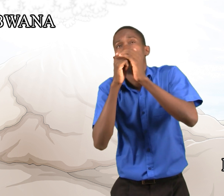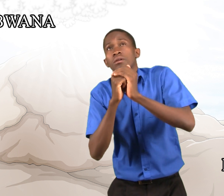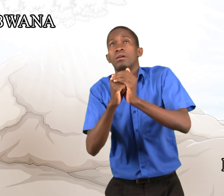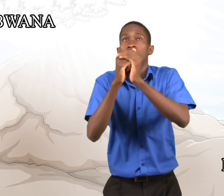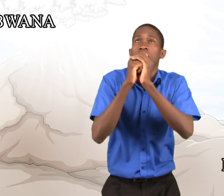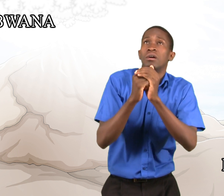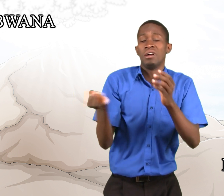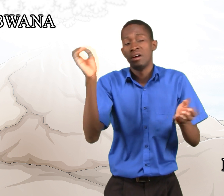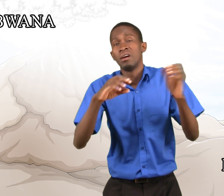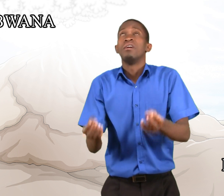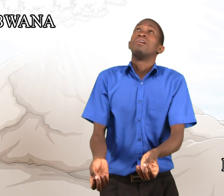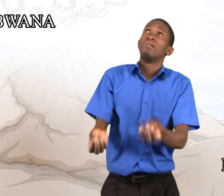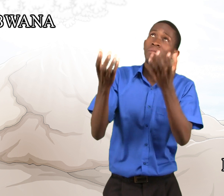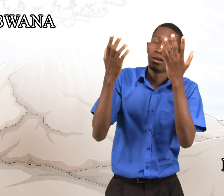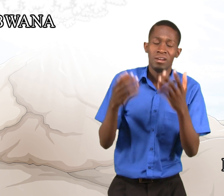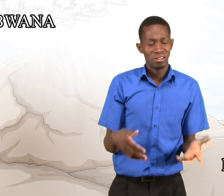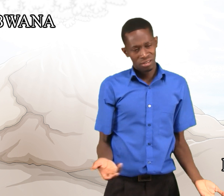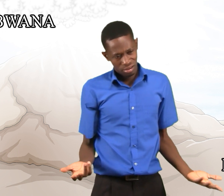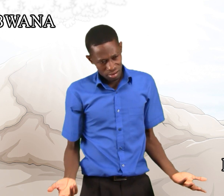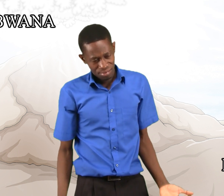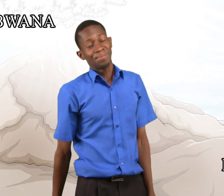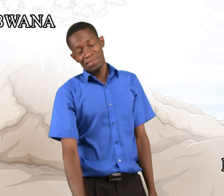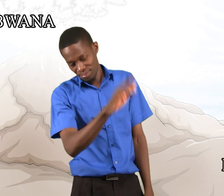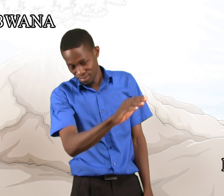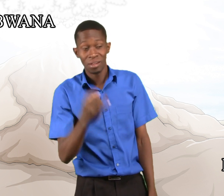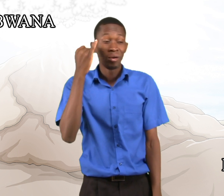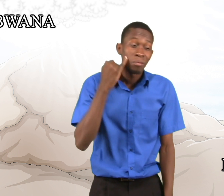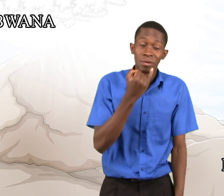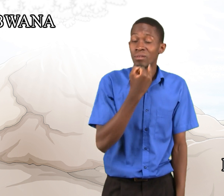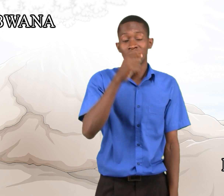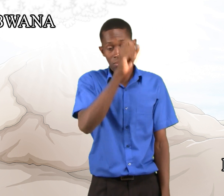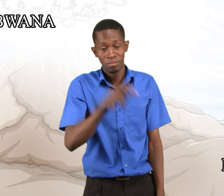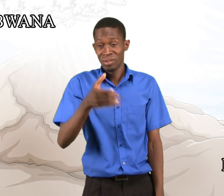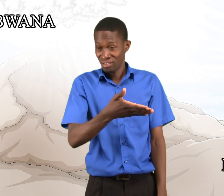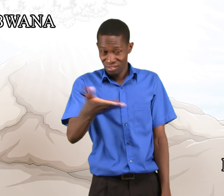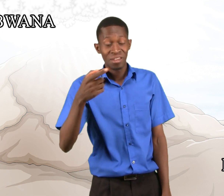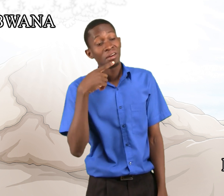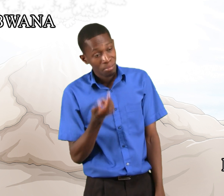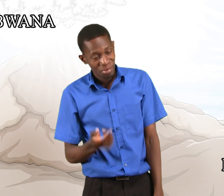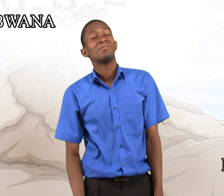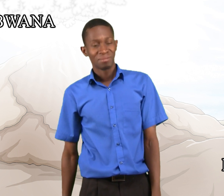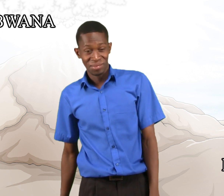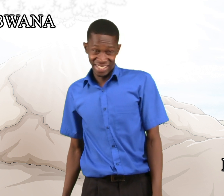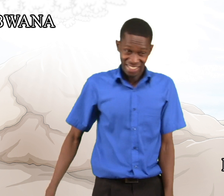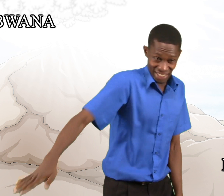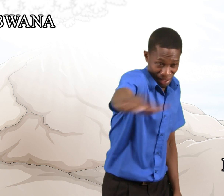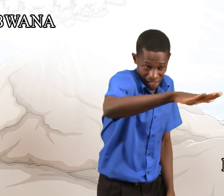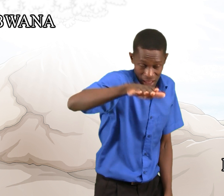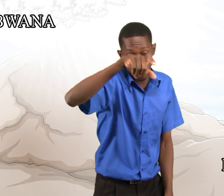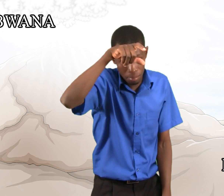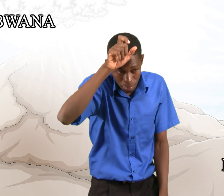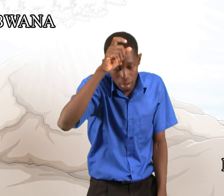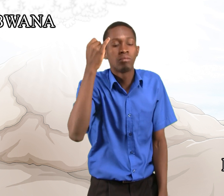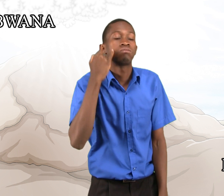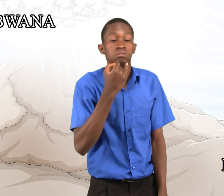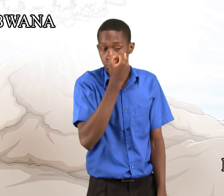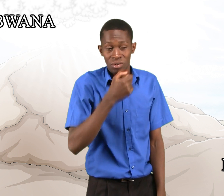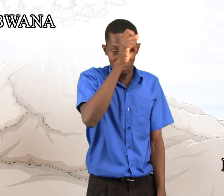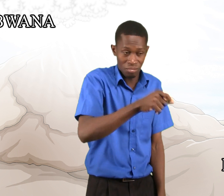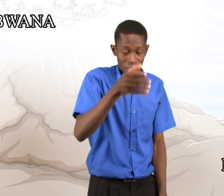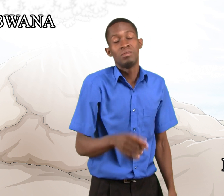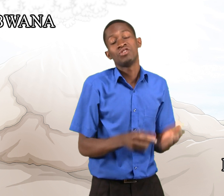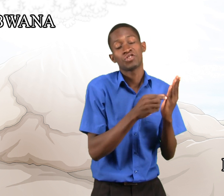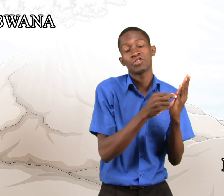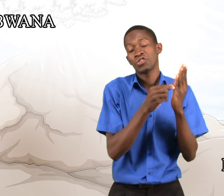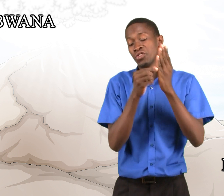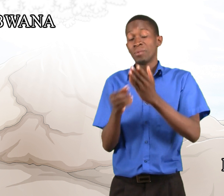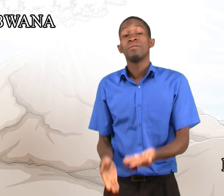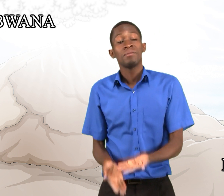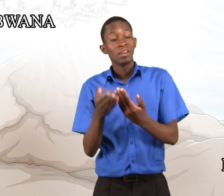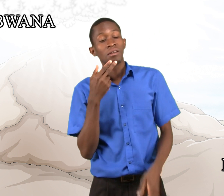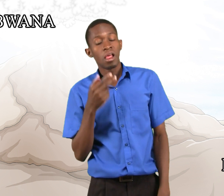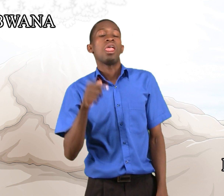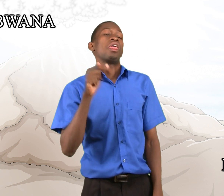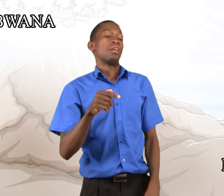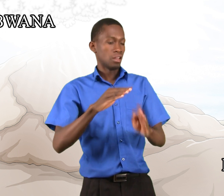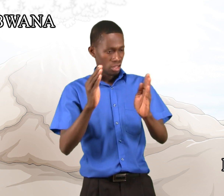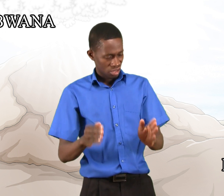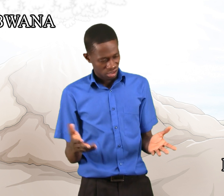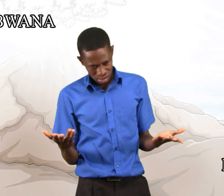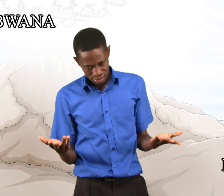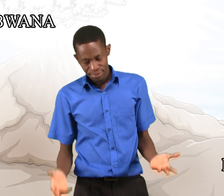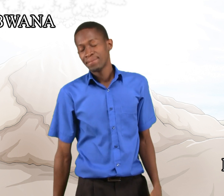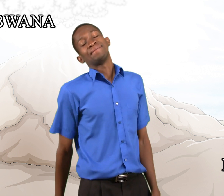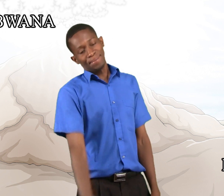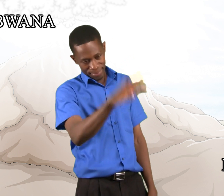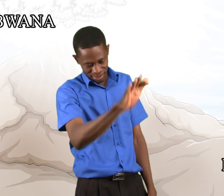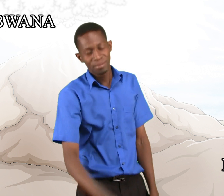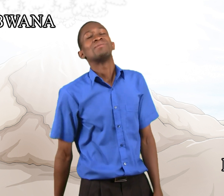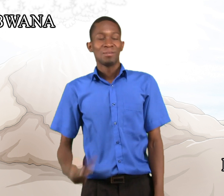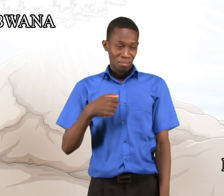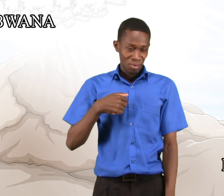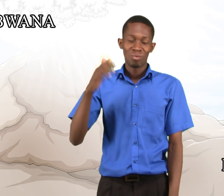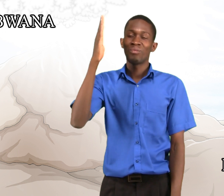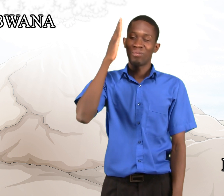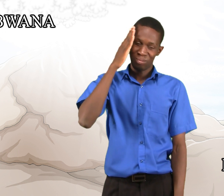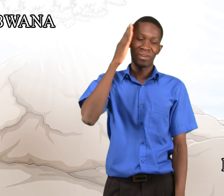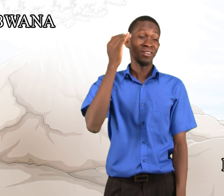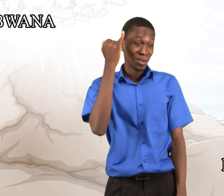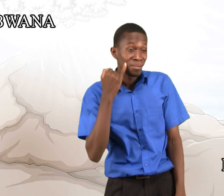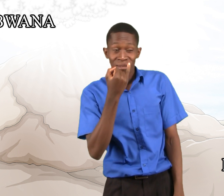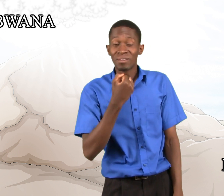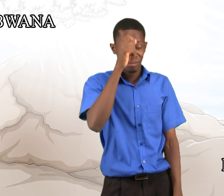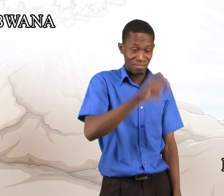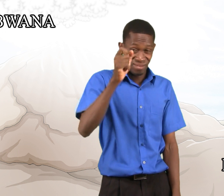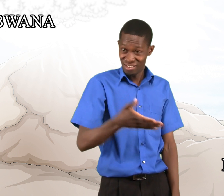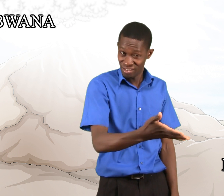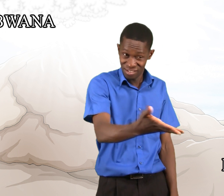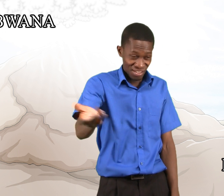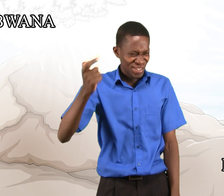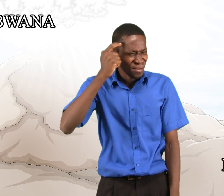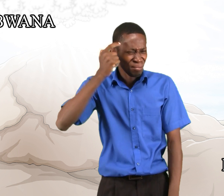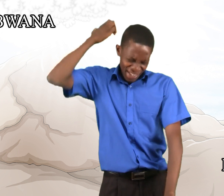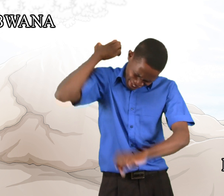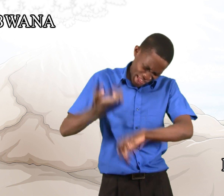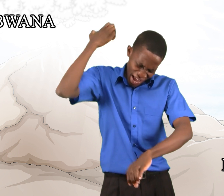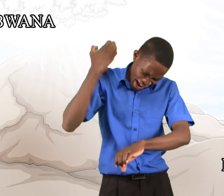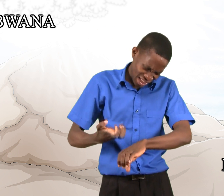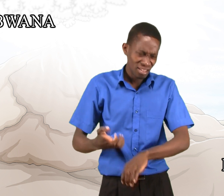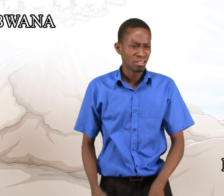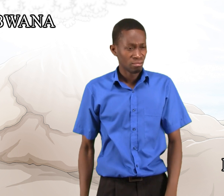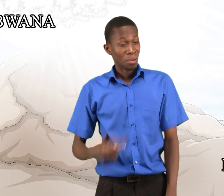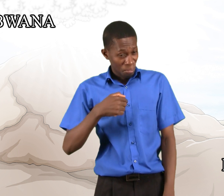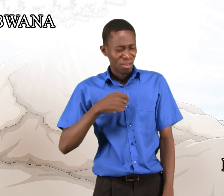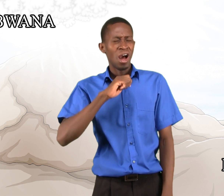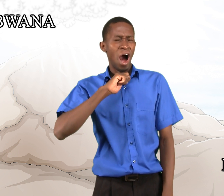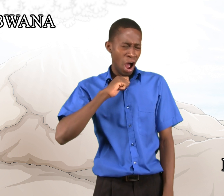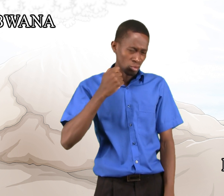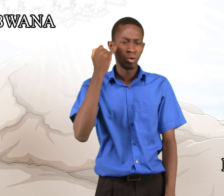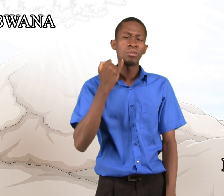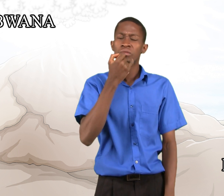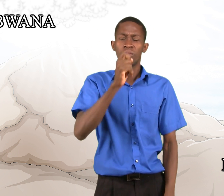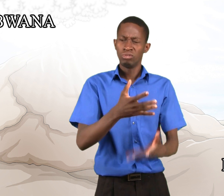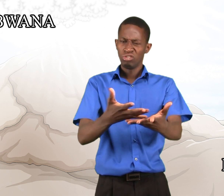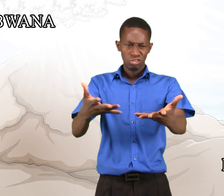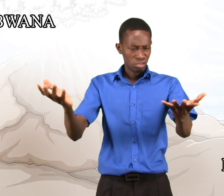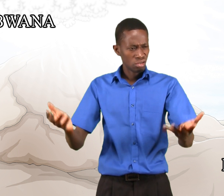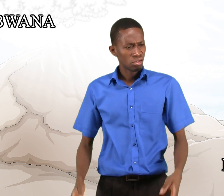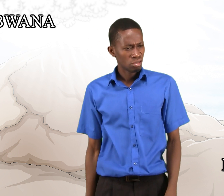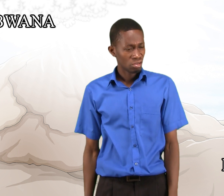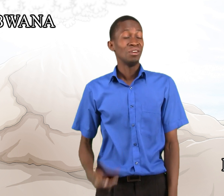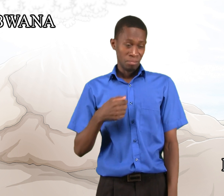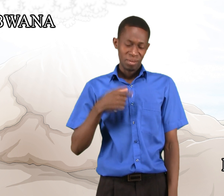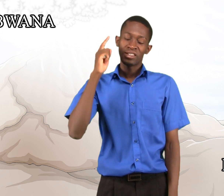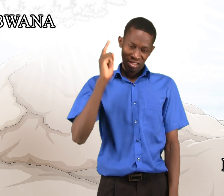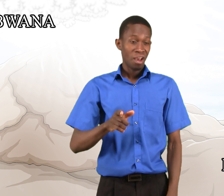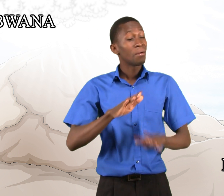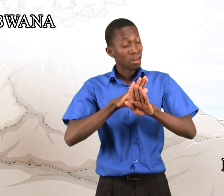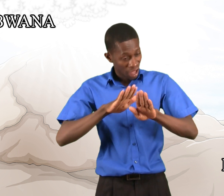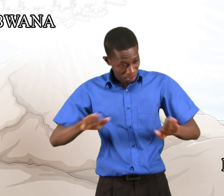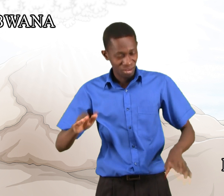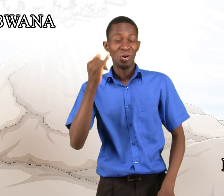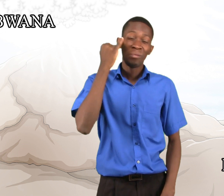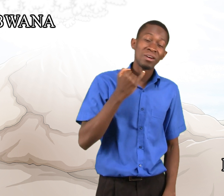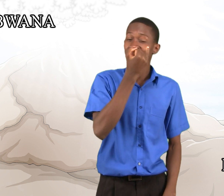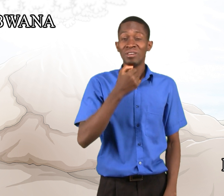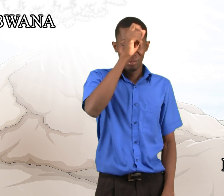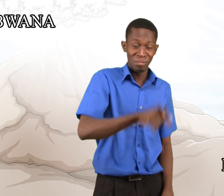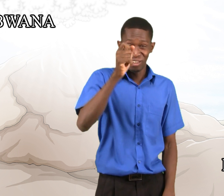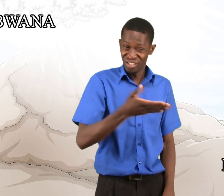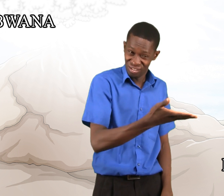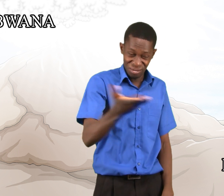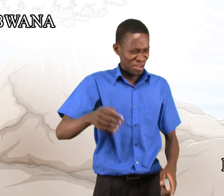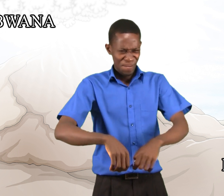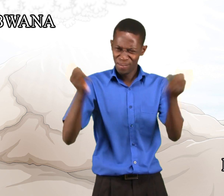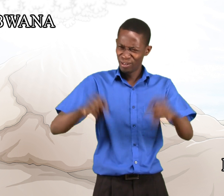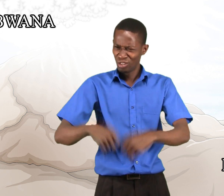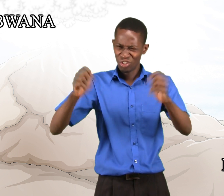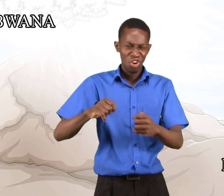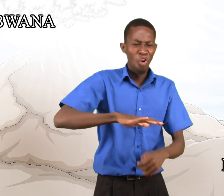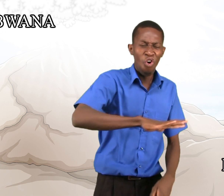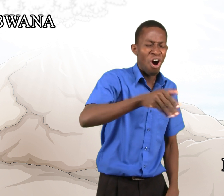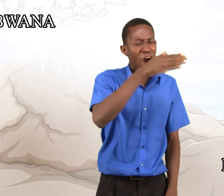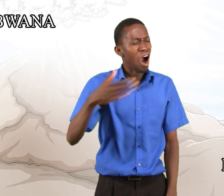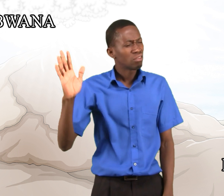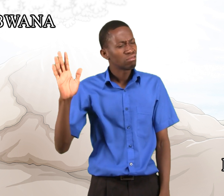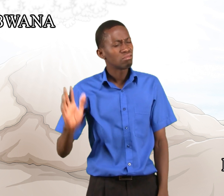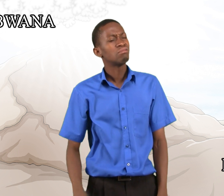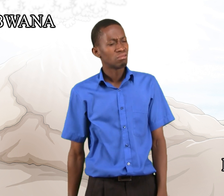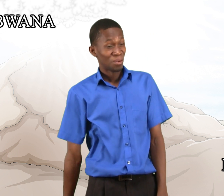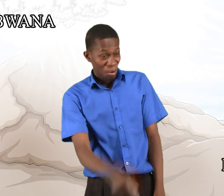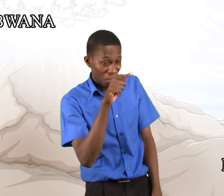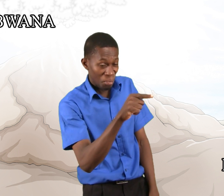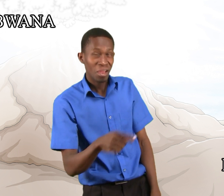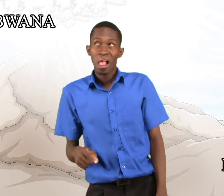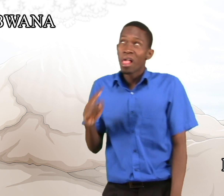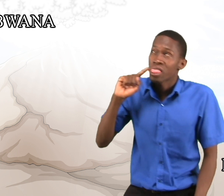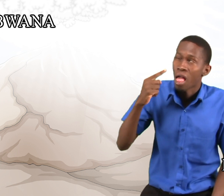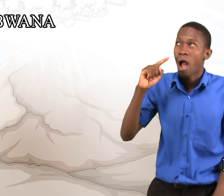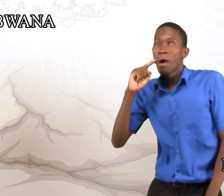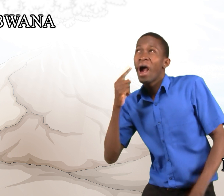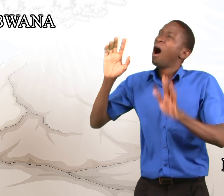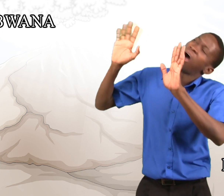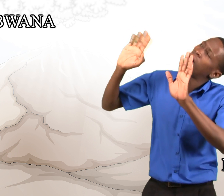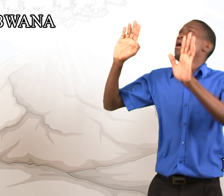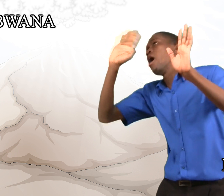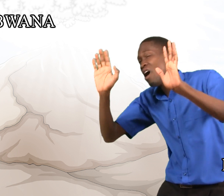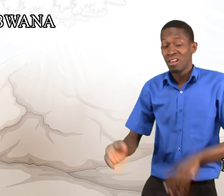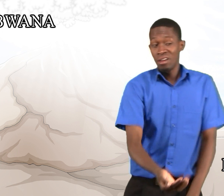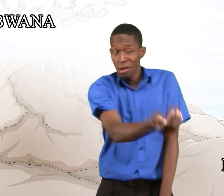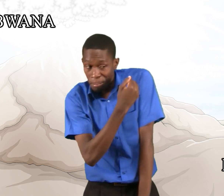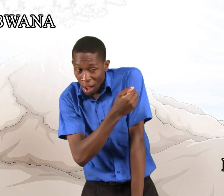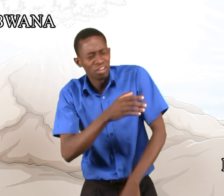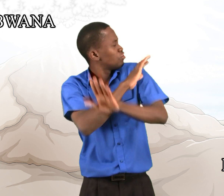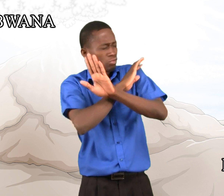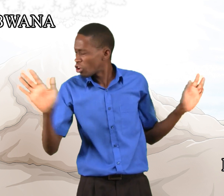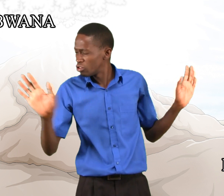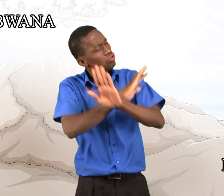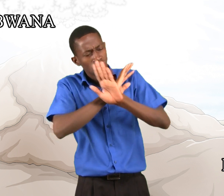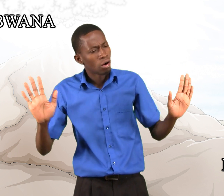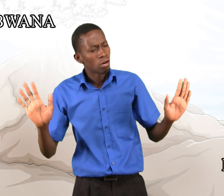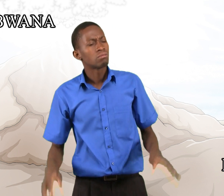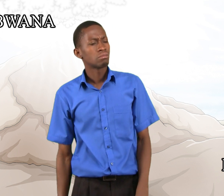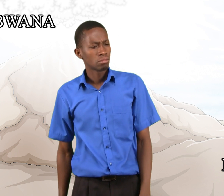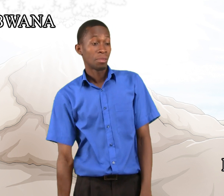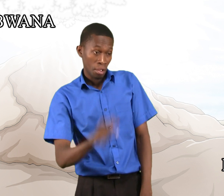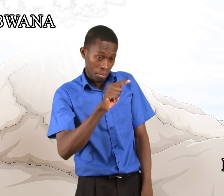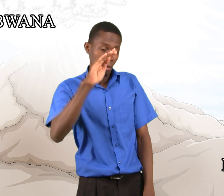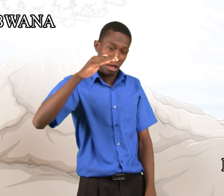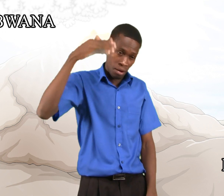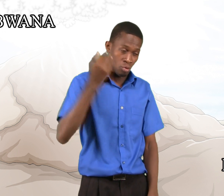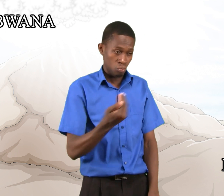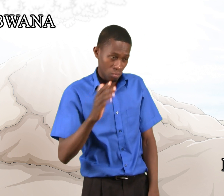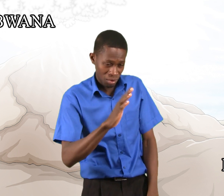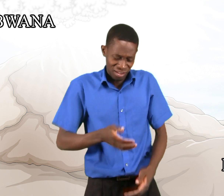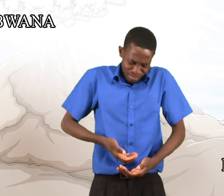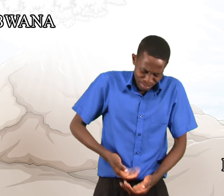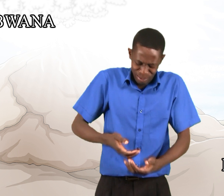They have sacrificed to it and said, ‘These, O Israel, are your gods, who brought you up out of the land of Egypt.’” The LORD also said to Moses, “I have seen this people, and they are indeed a stiff-necked people.